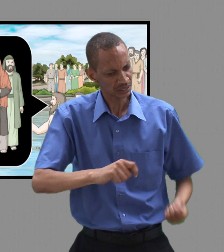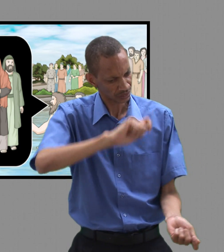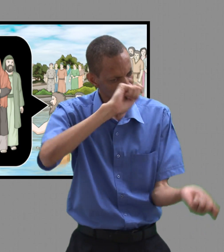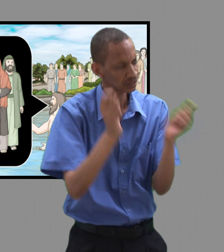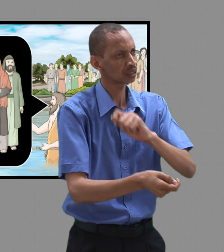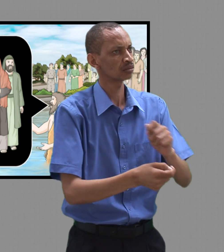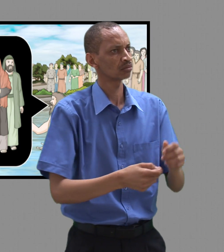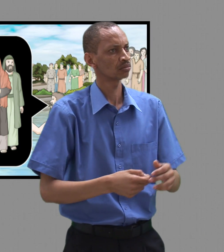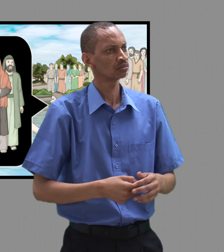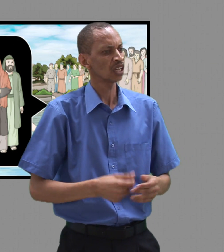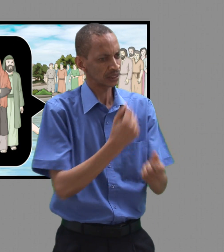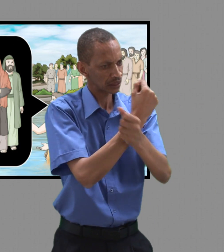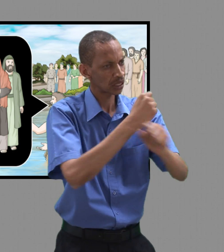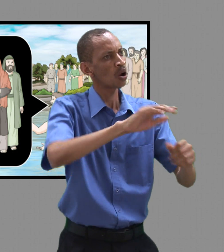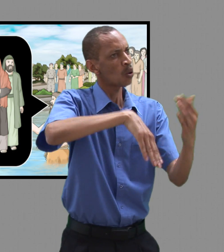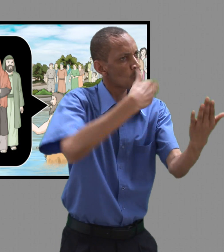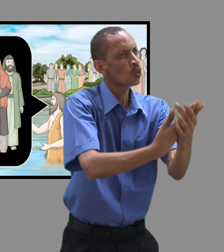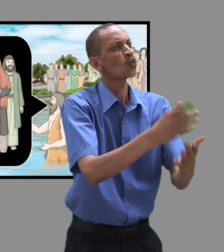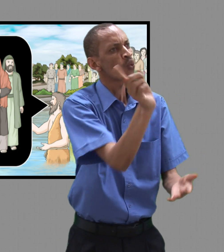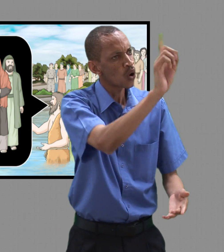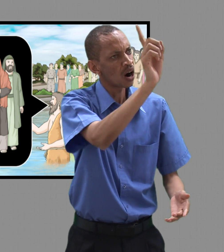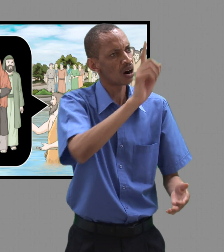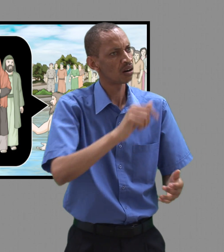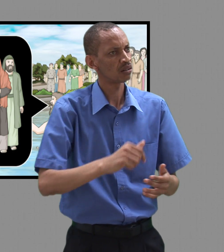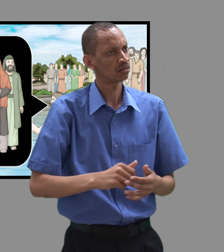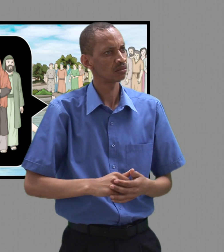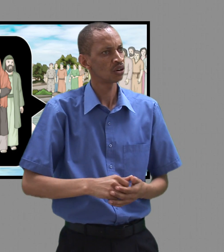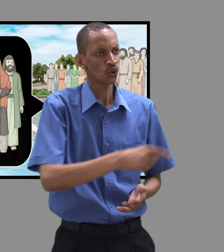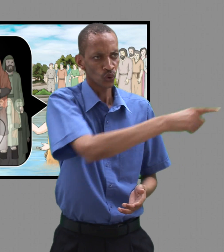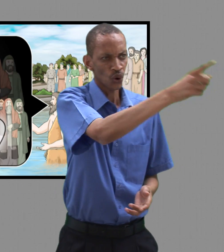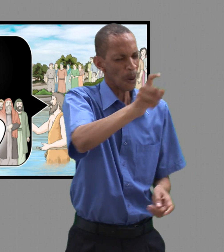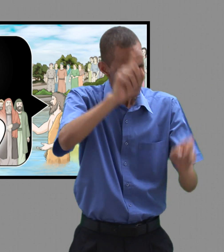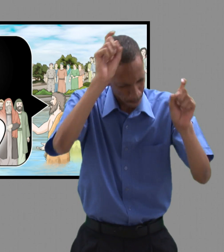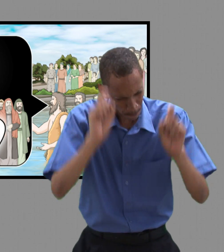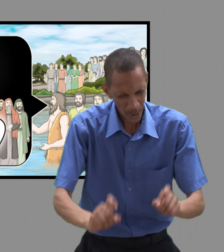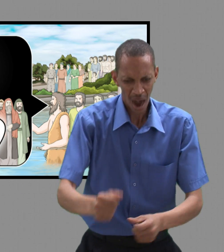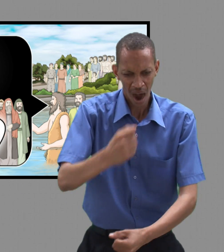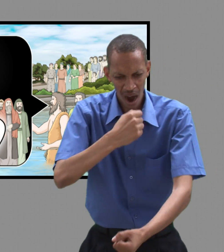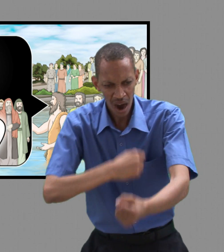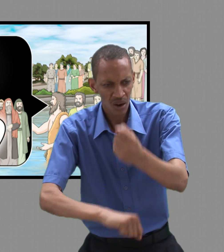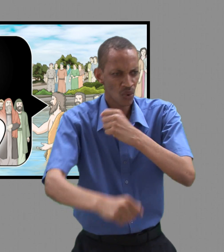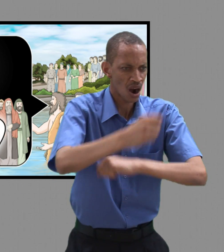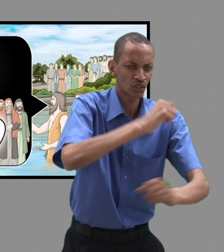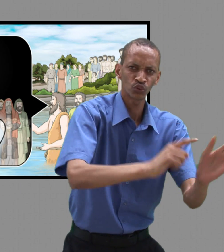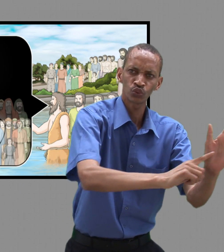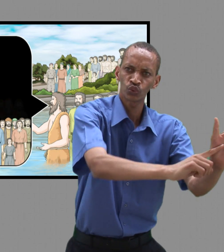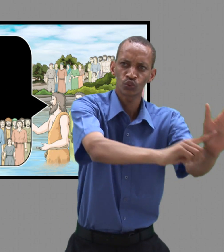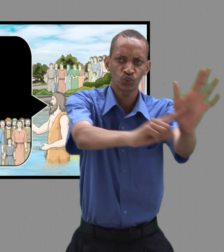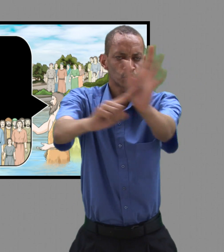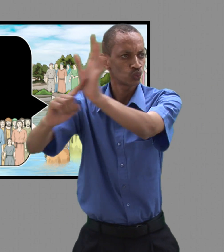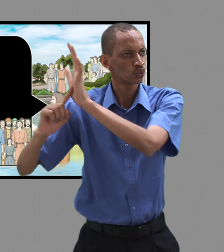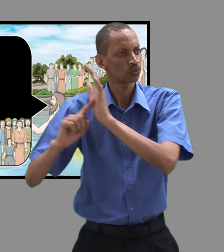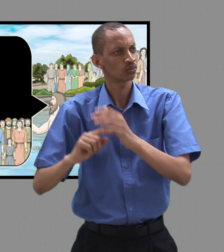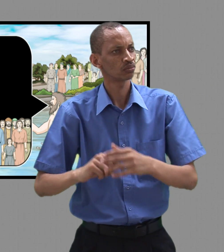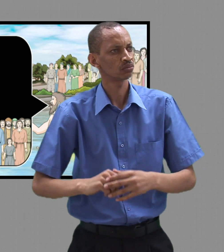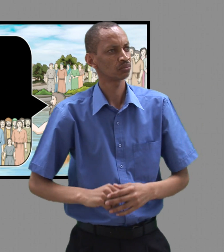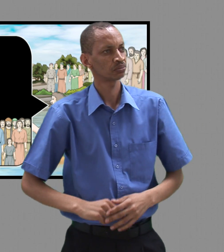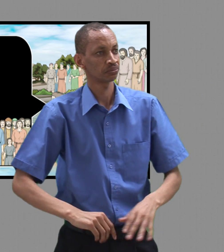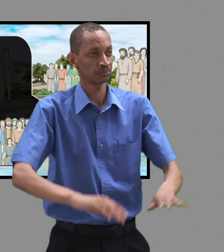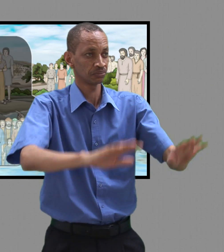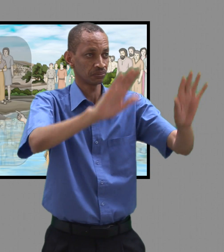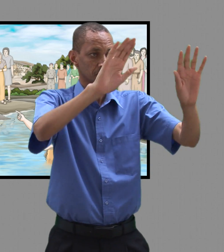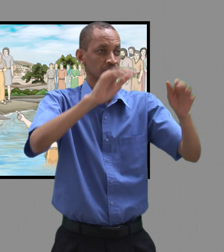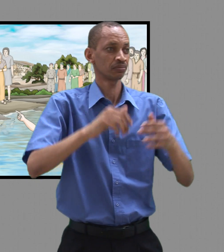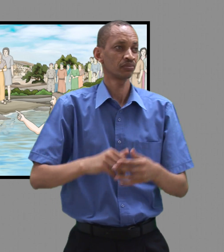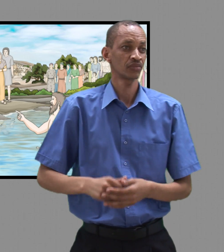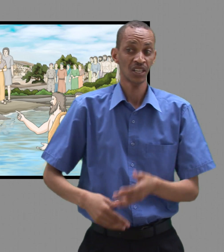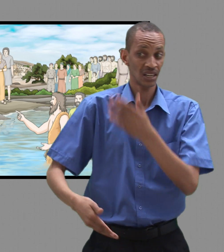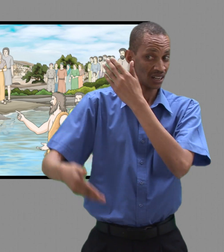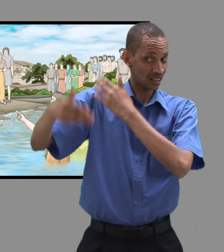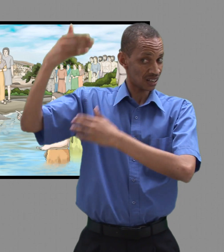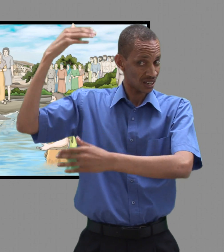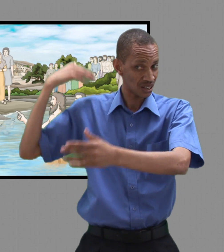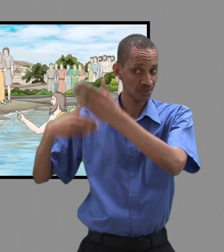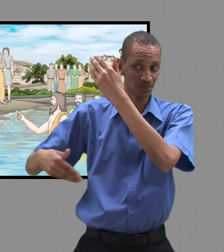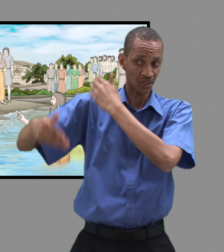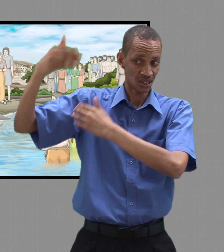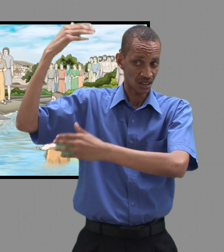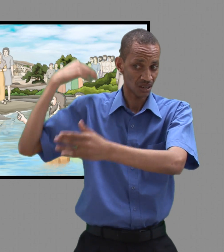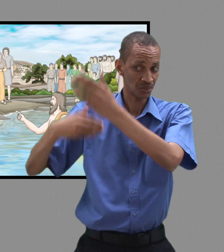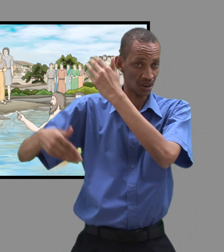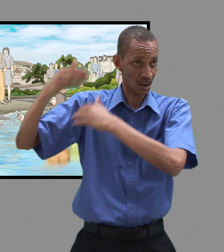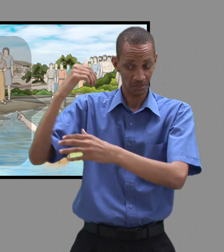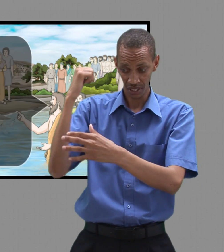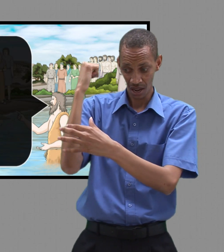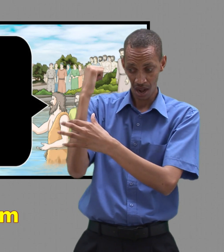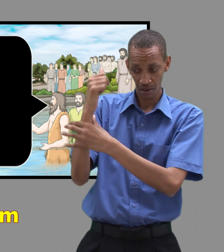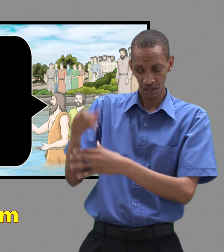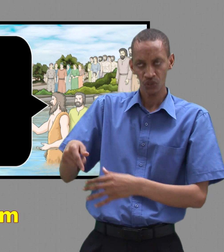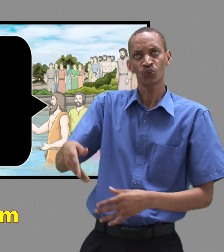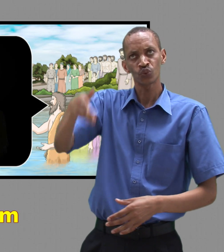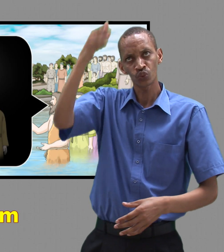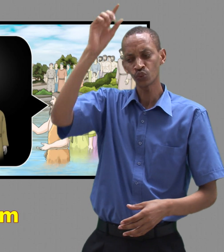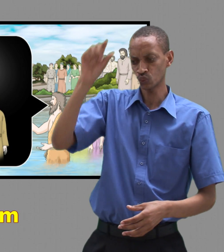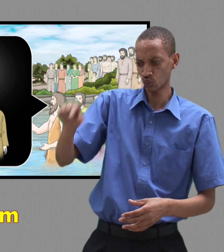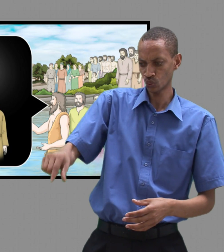Produce fruit, then, in keeping with repentance.